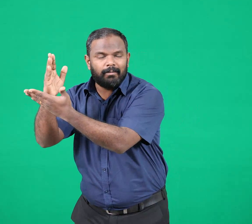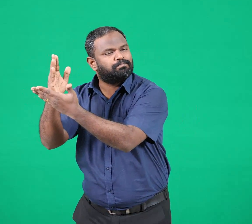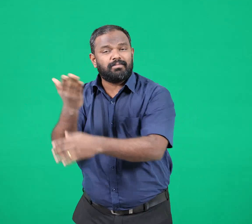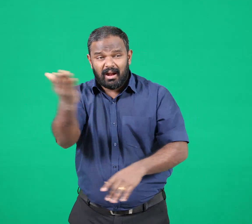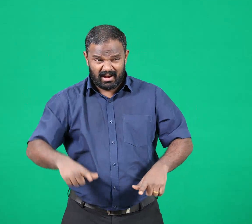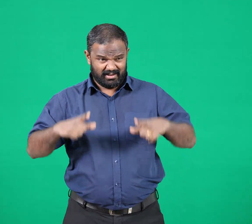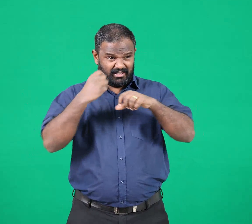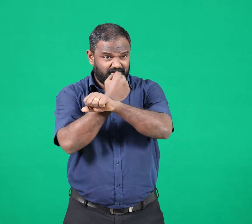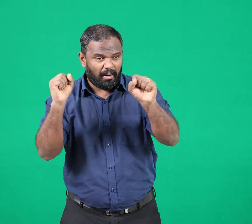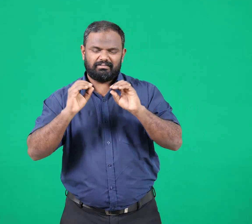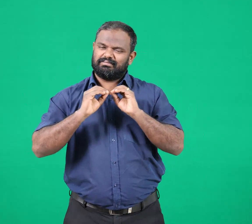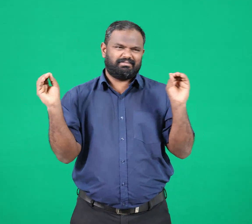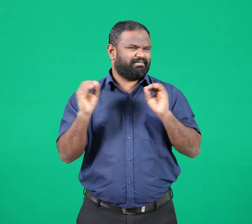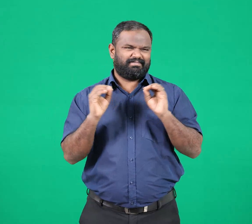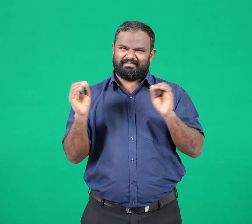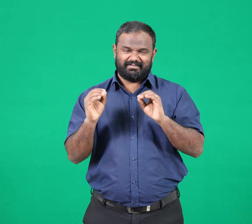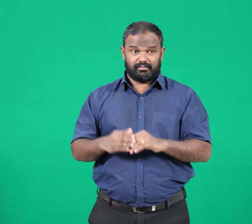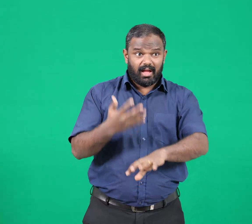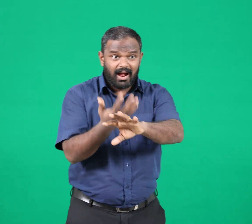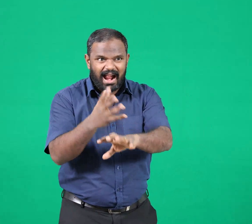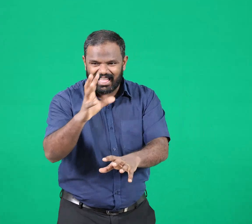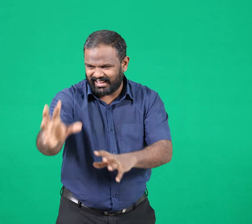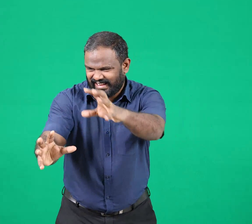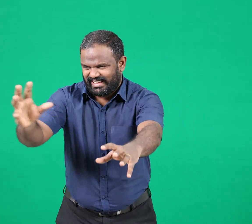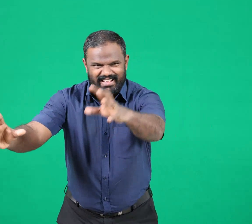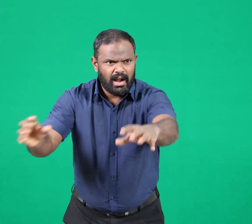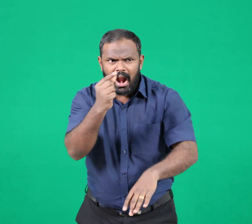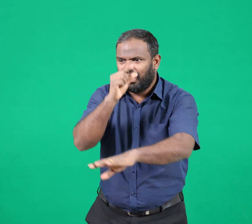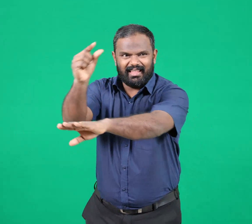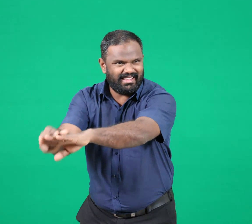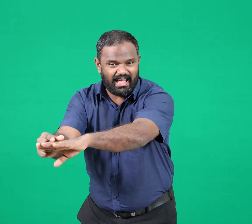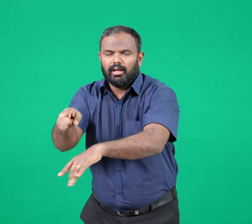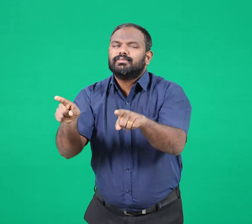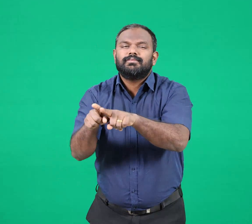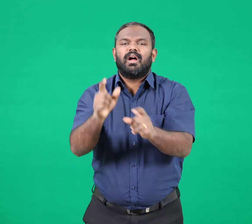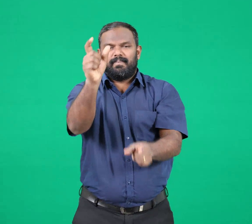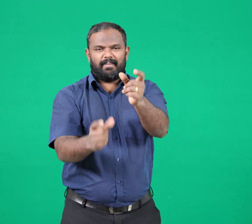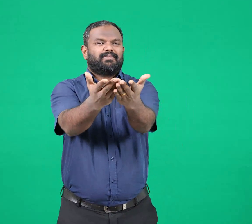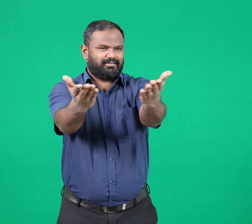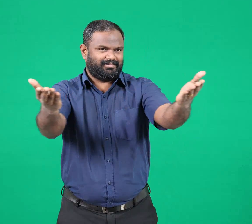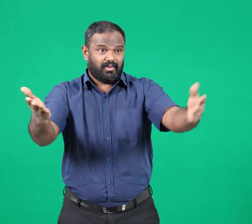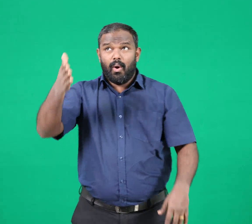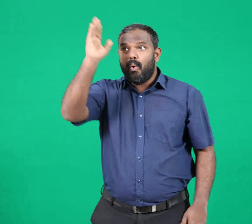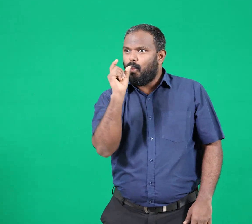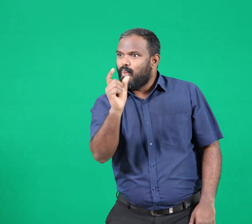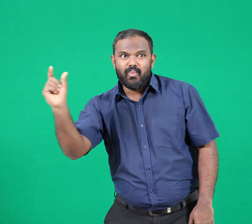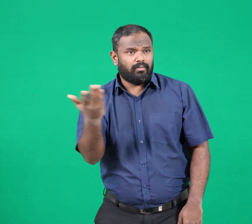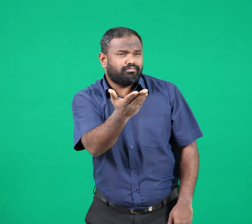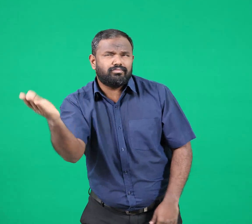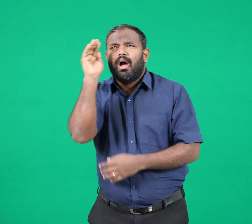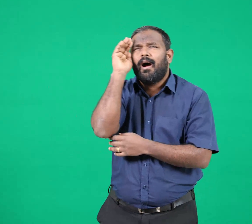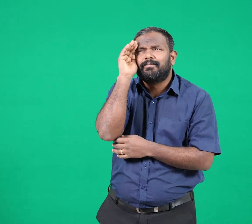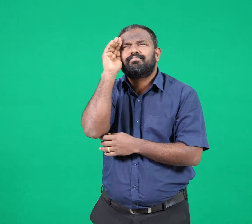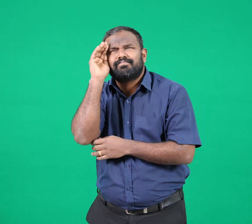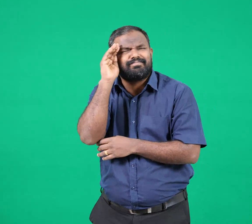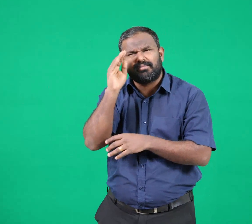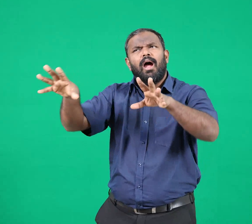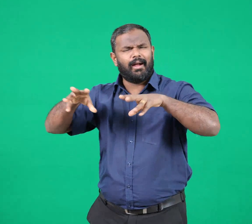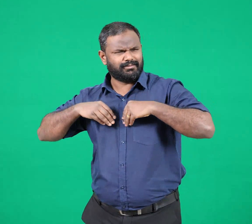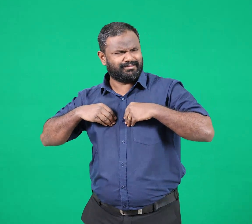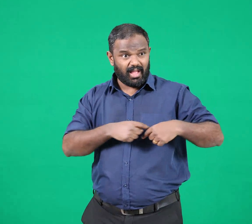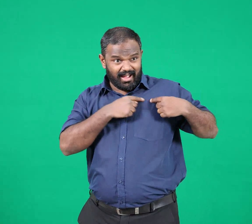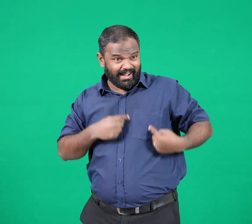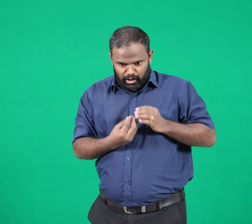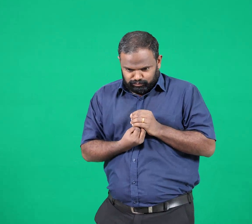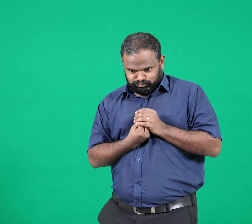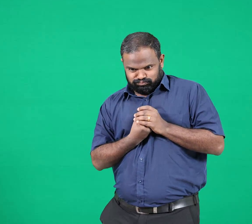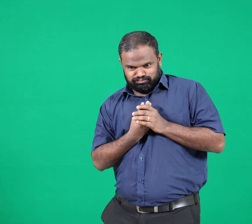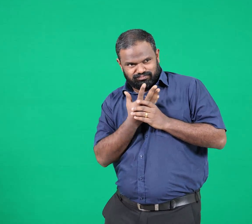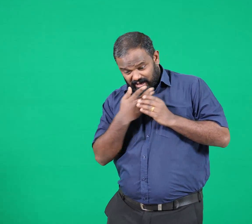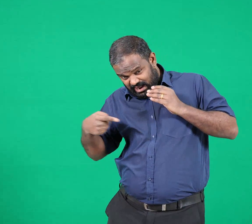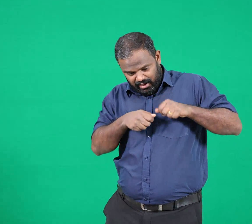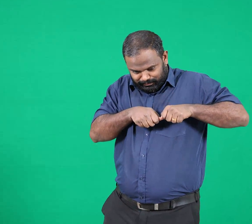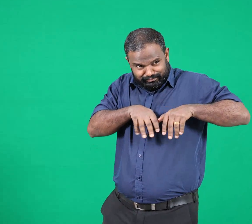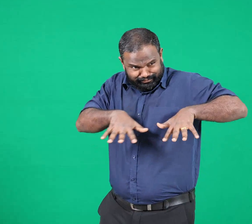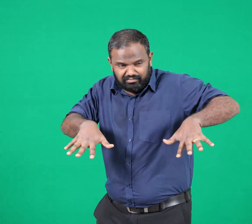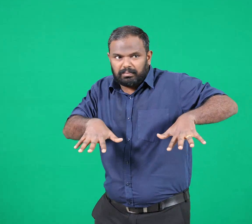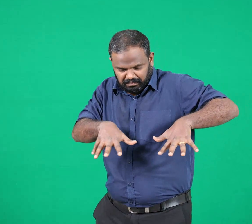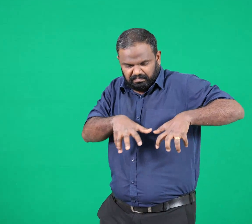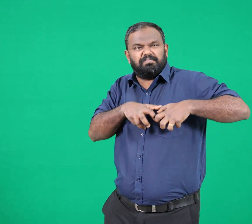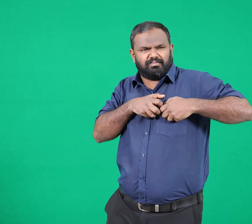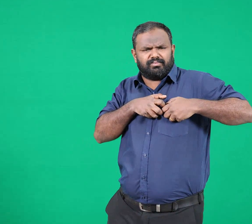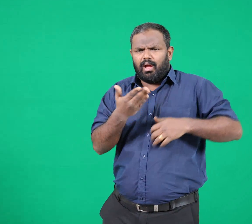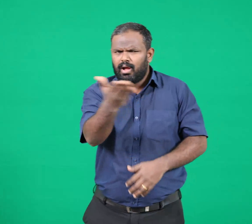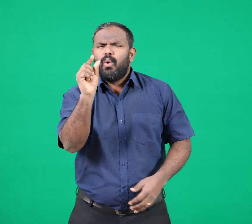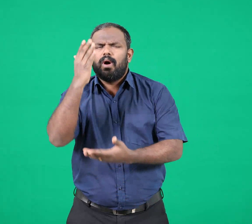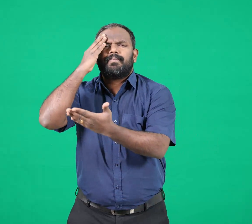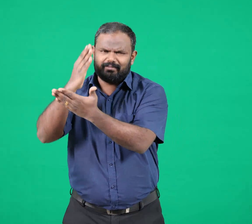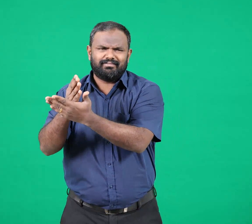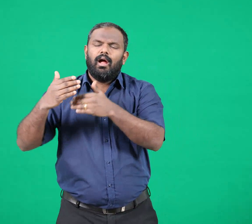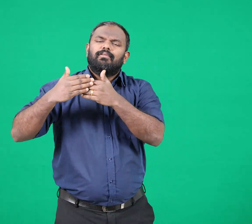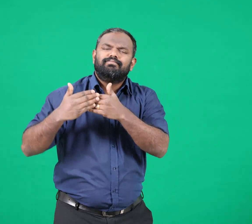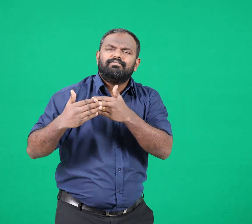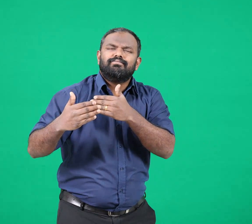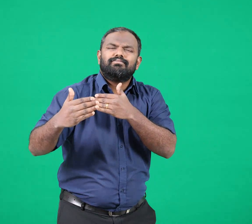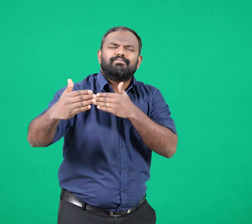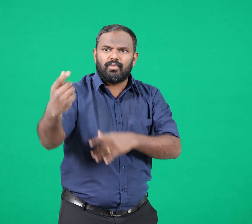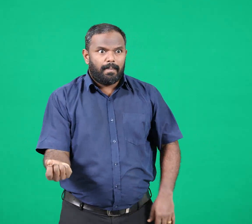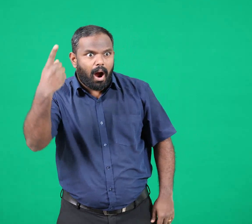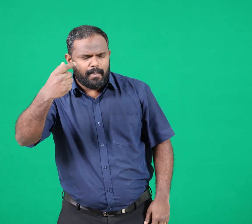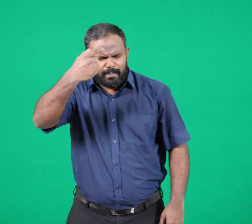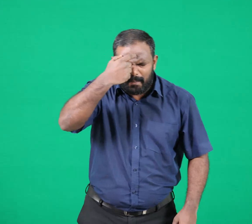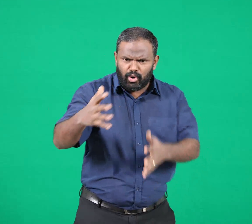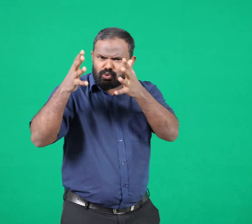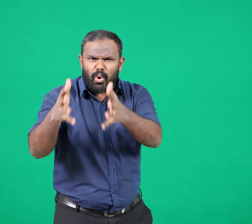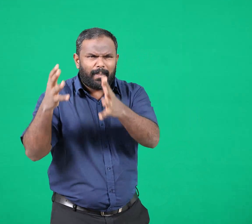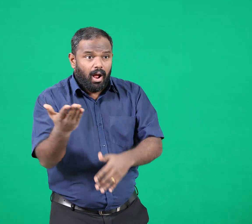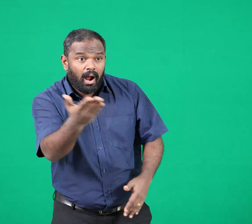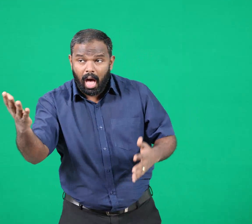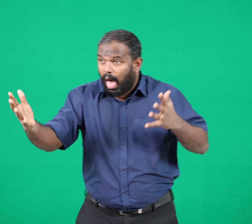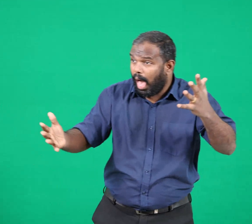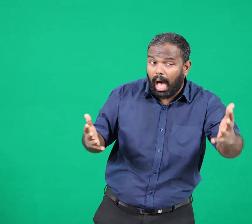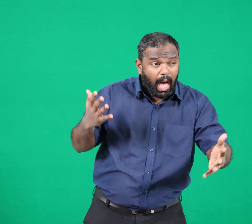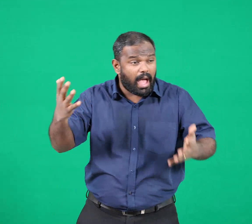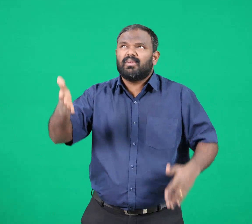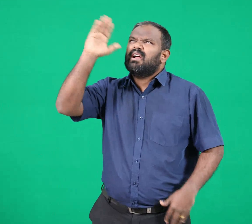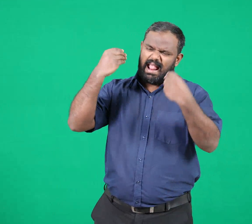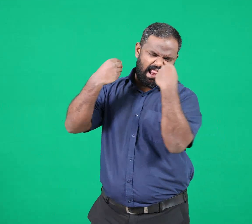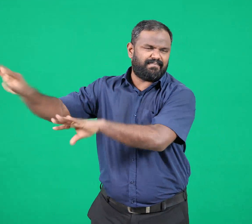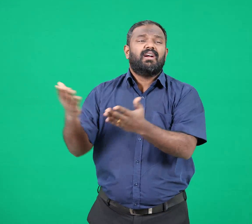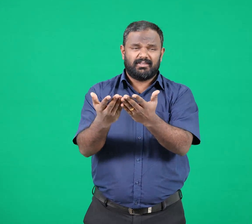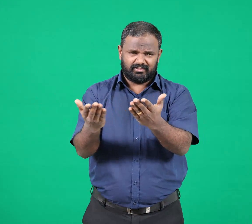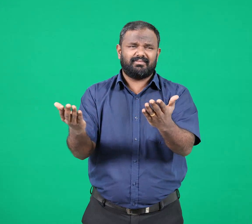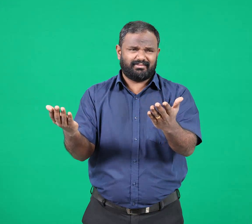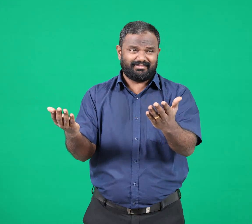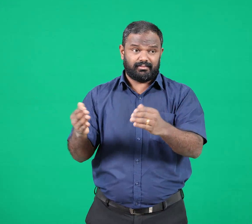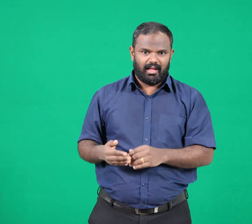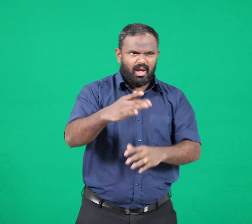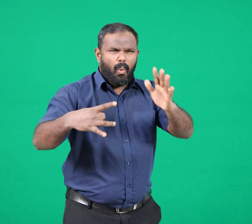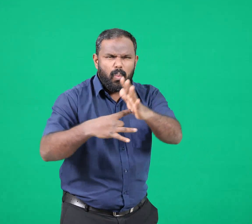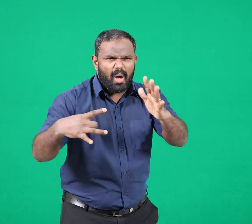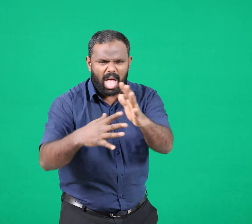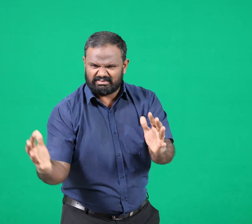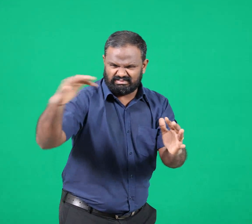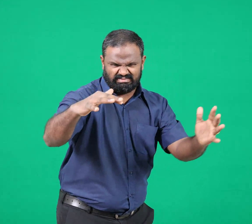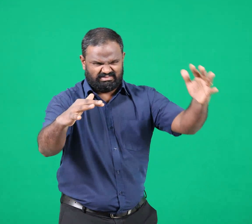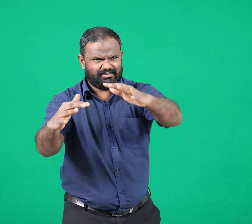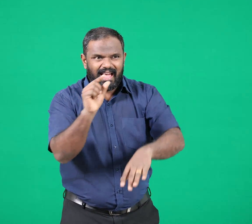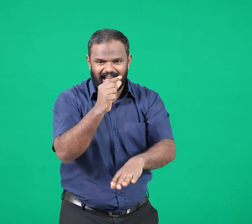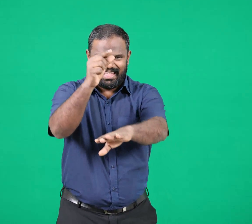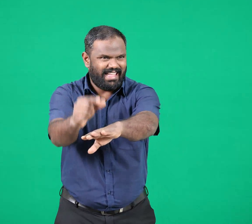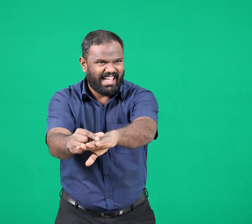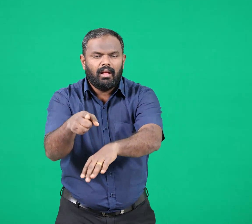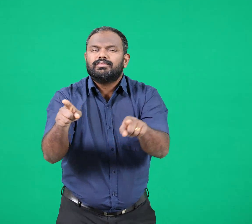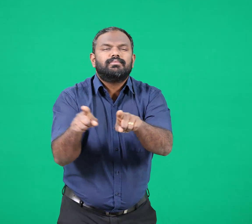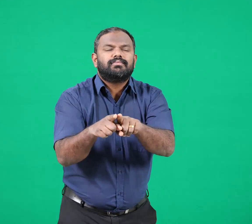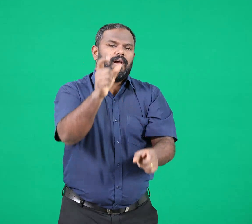The seeds on rocky ground are those who hear the word and receive it with joy, but they have no root. They believe for a season, but in the time of testing, they fall away.